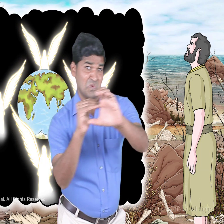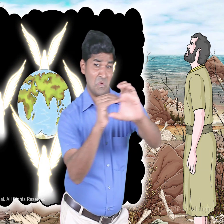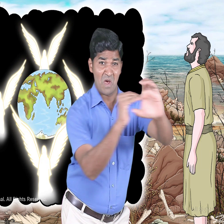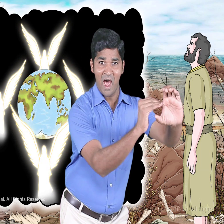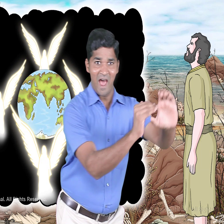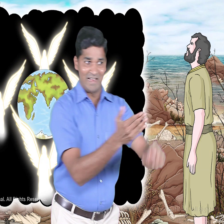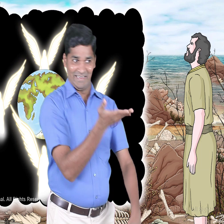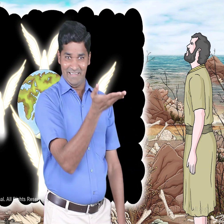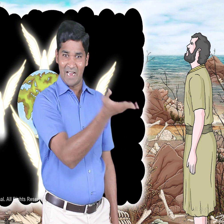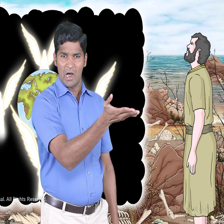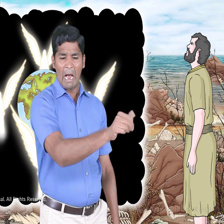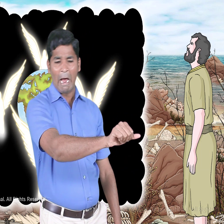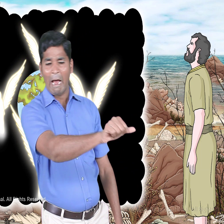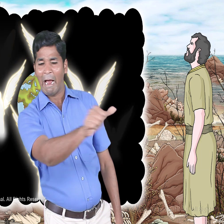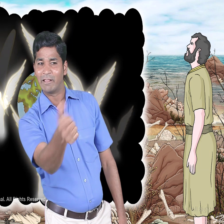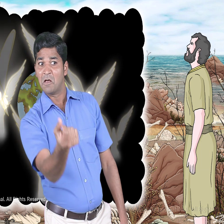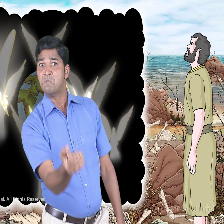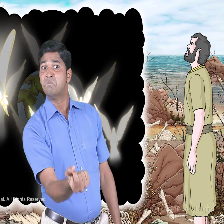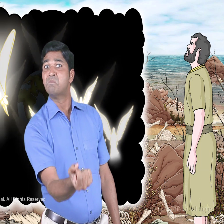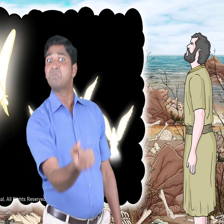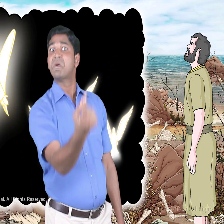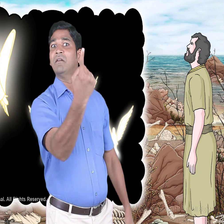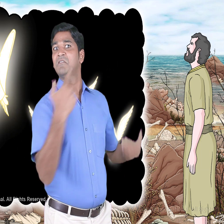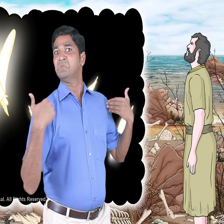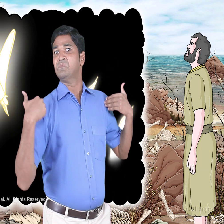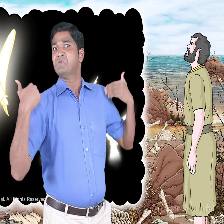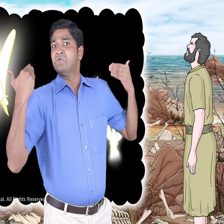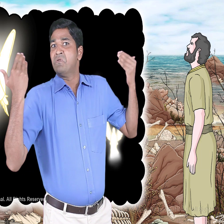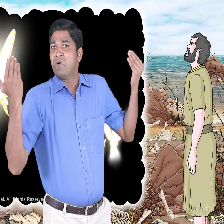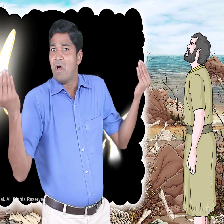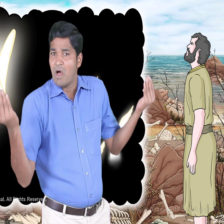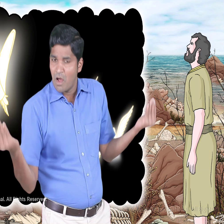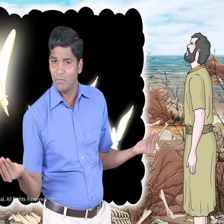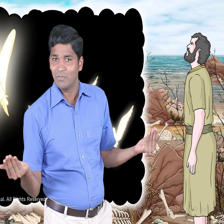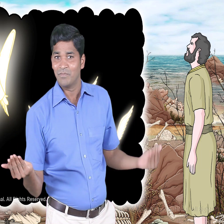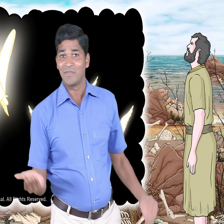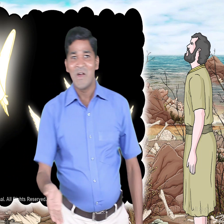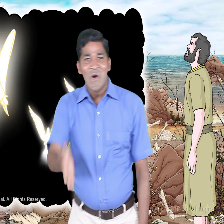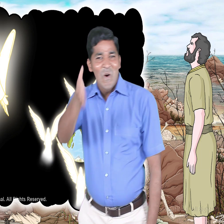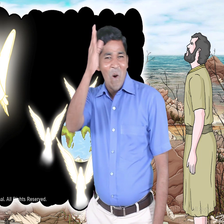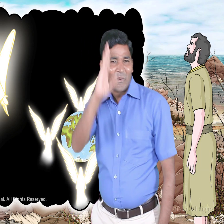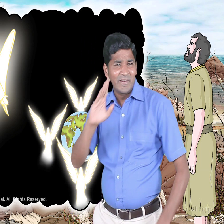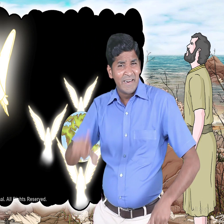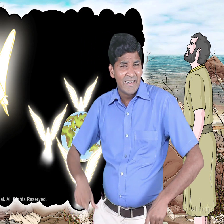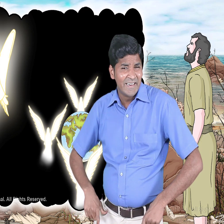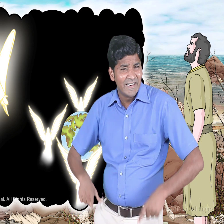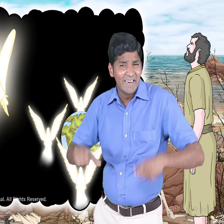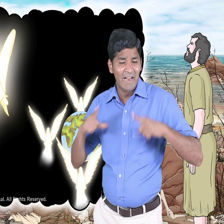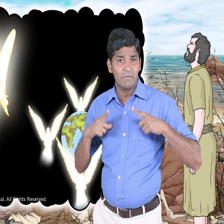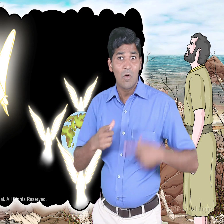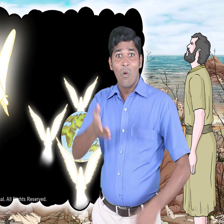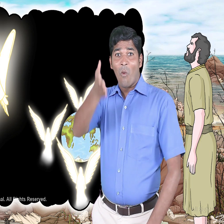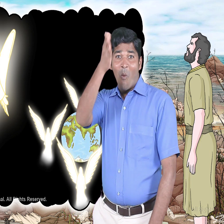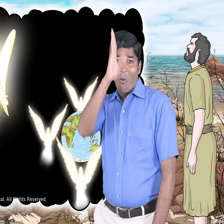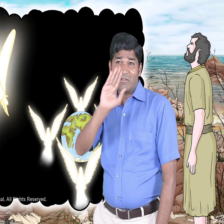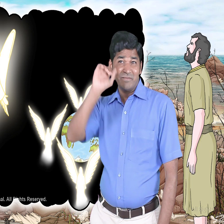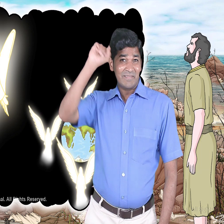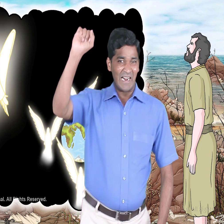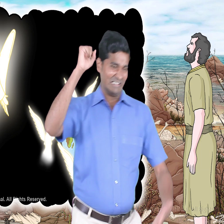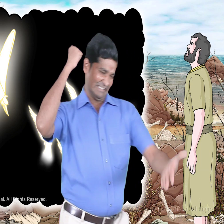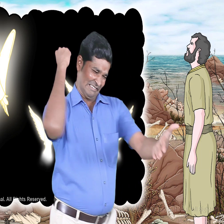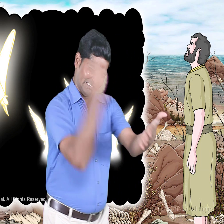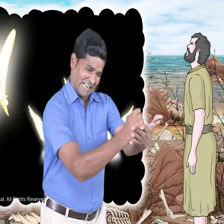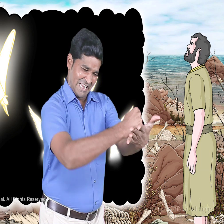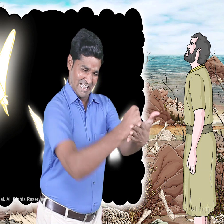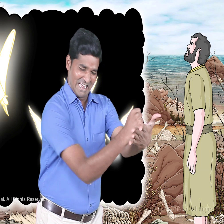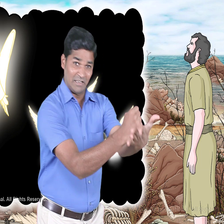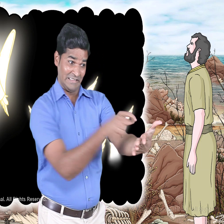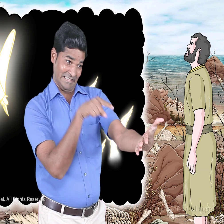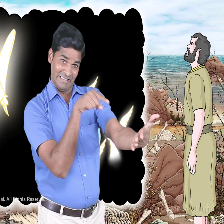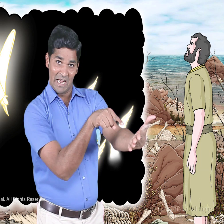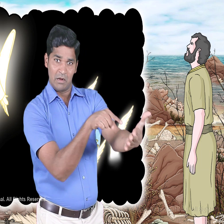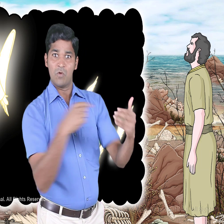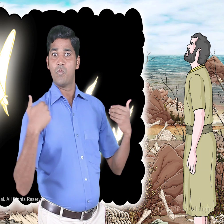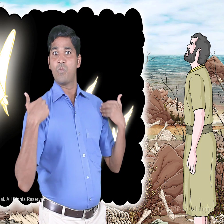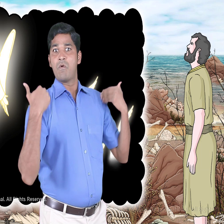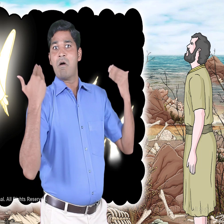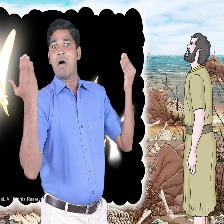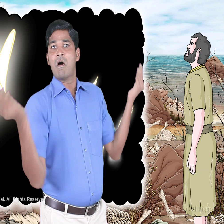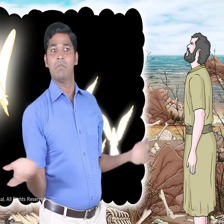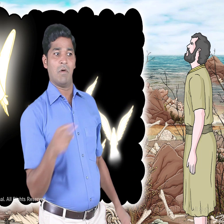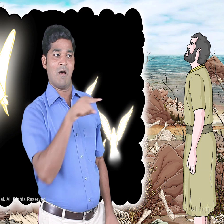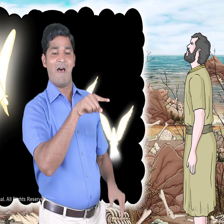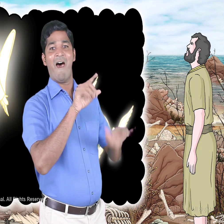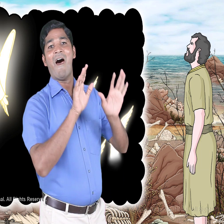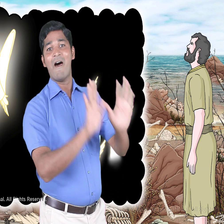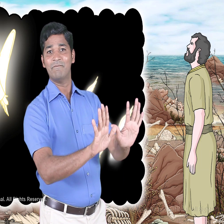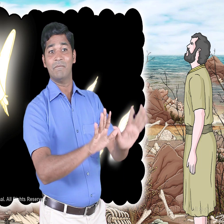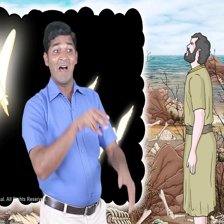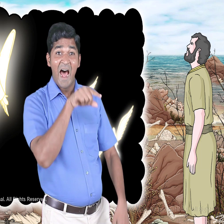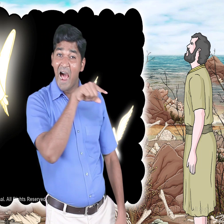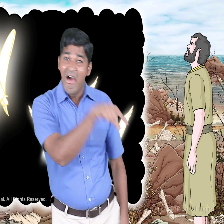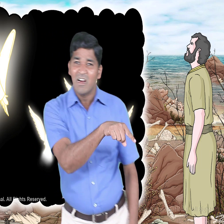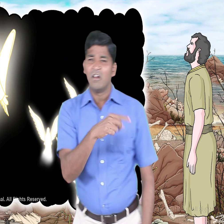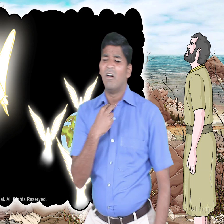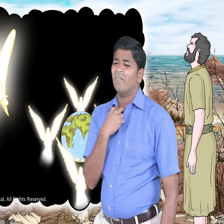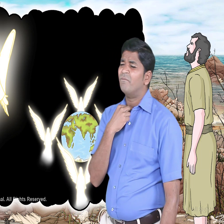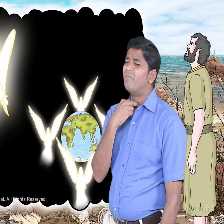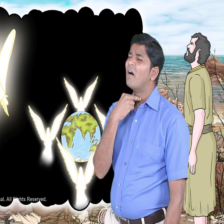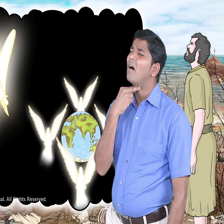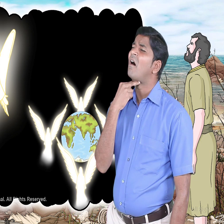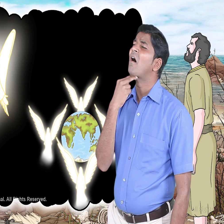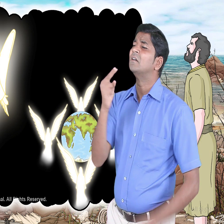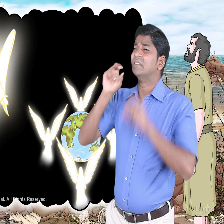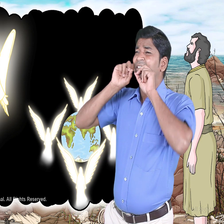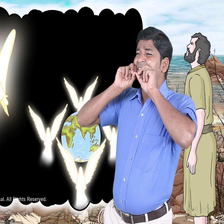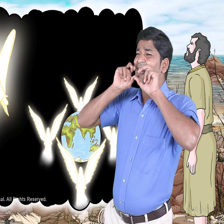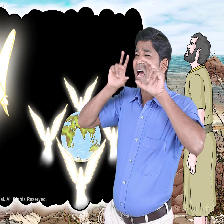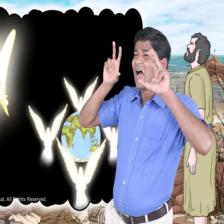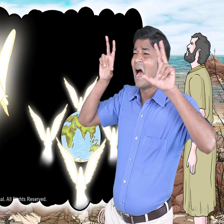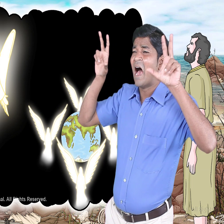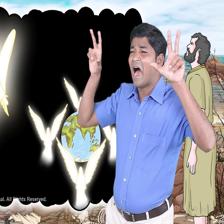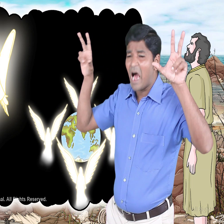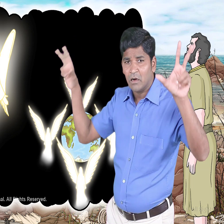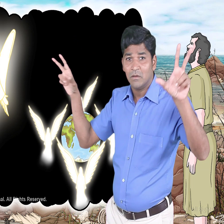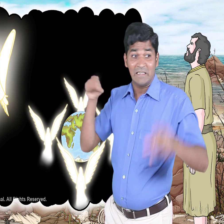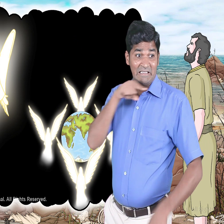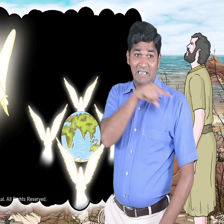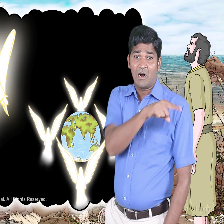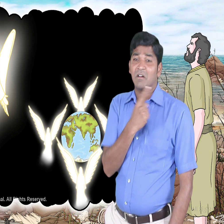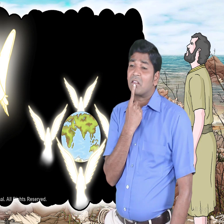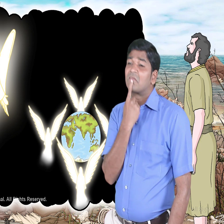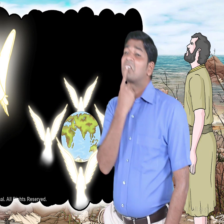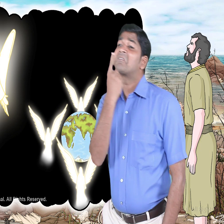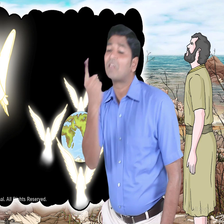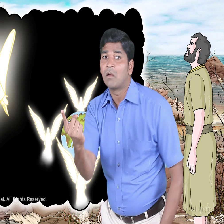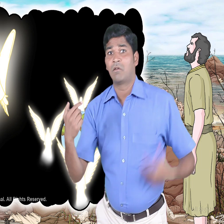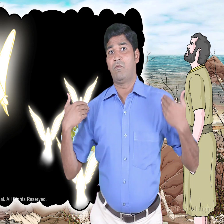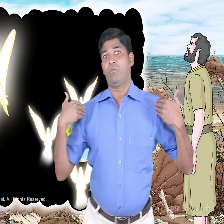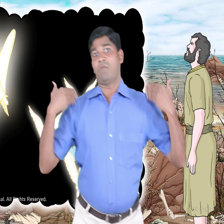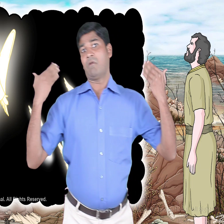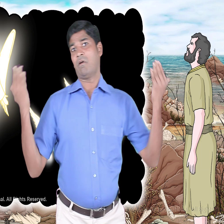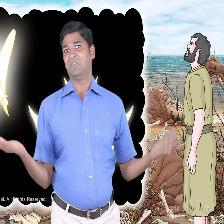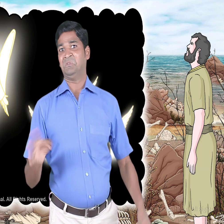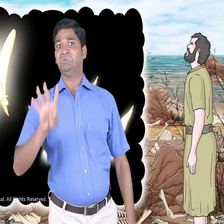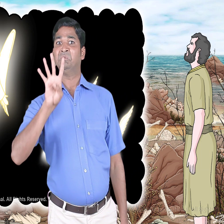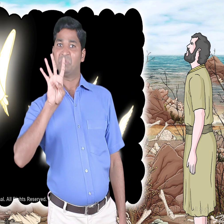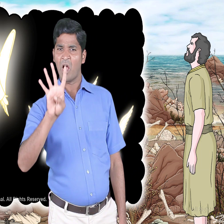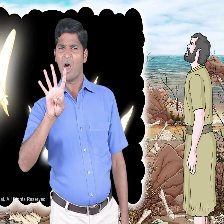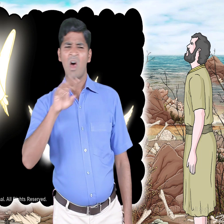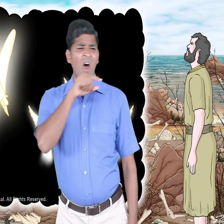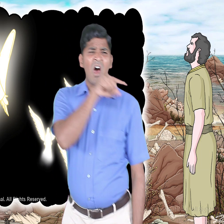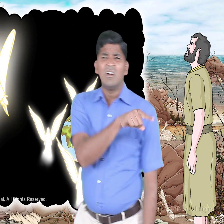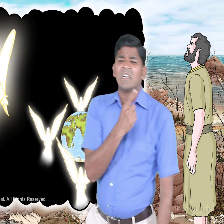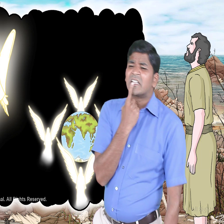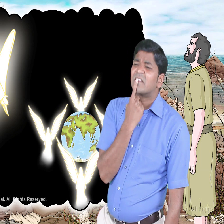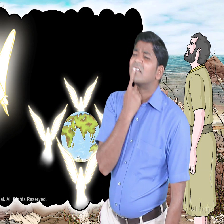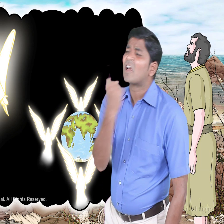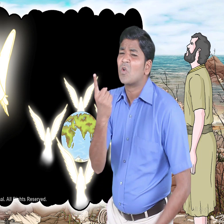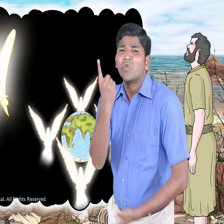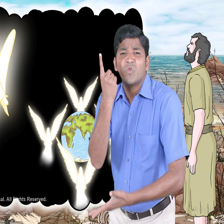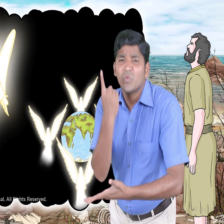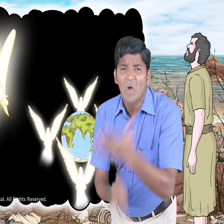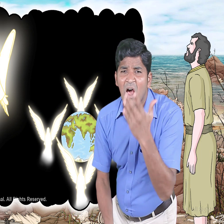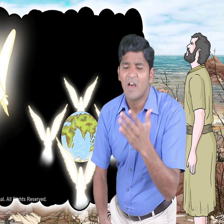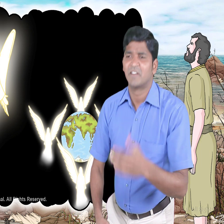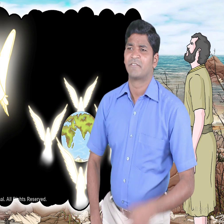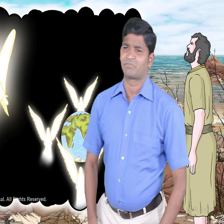And I saw another angel ascending from the east, with the seal of the living God.